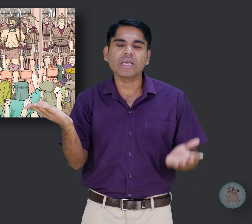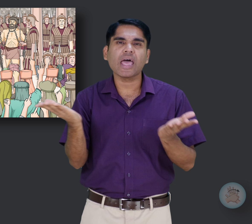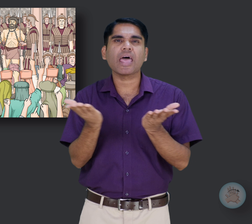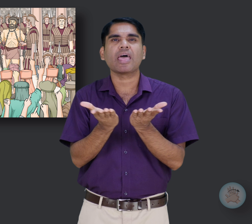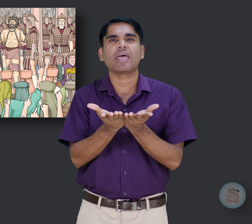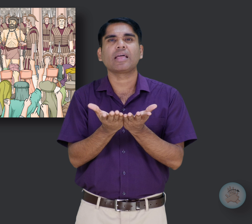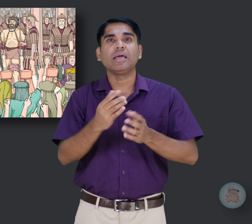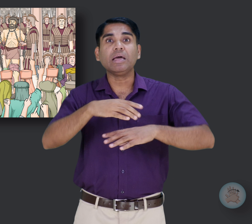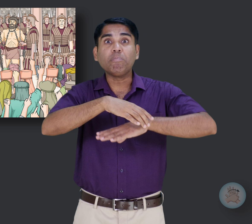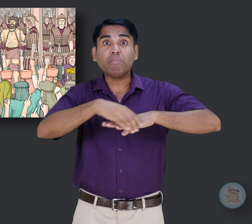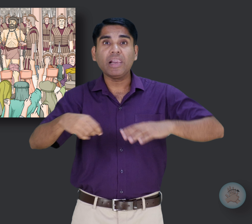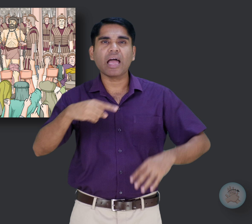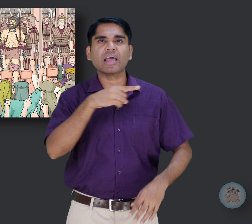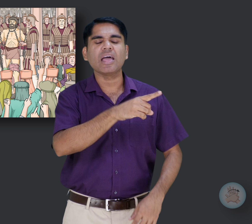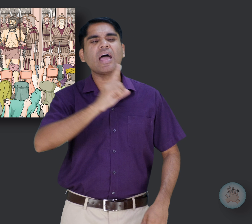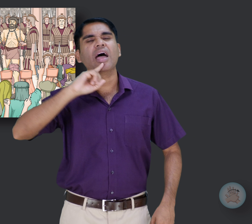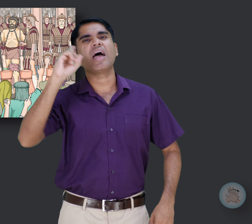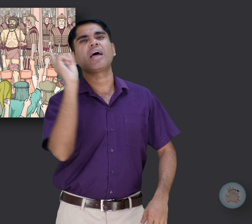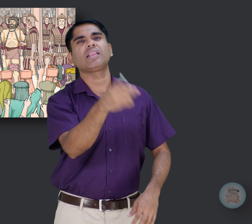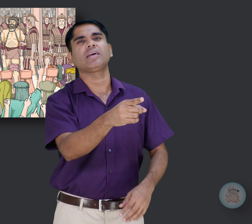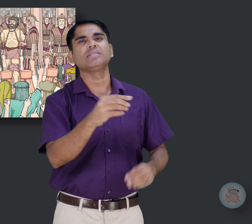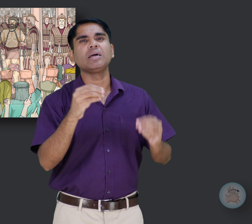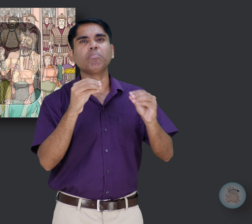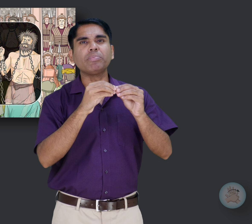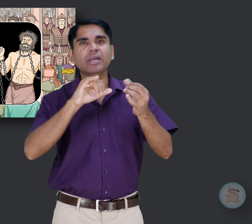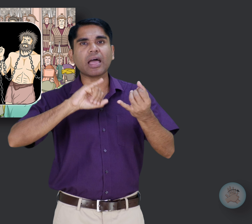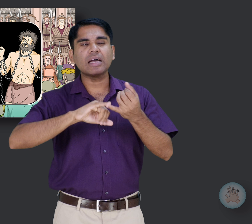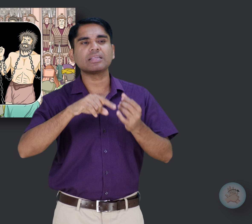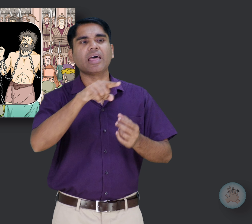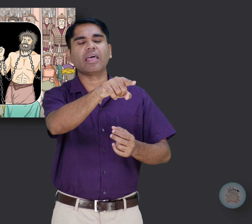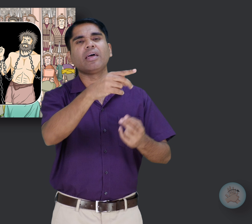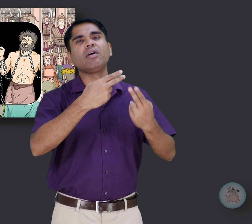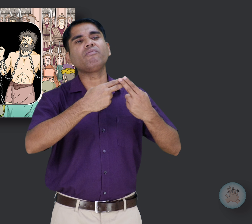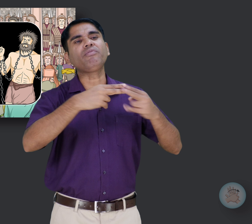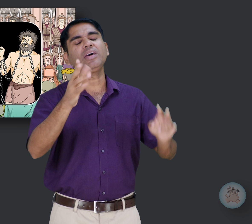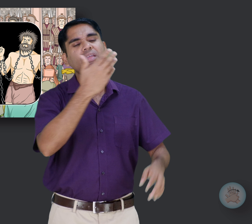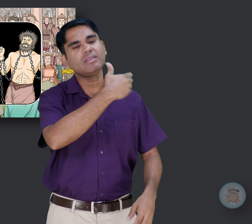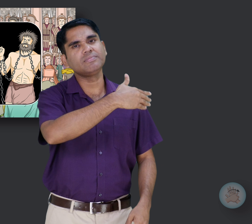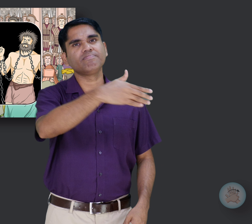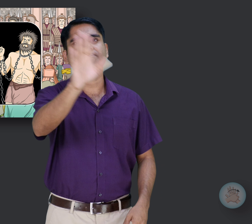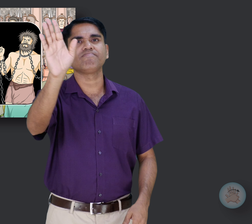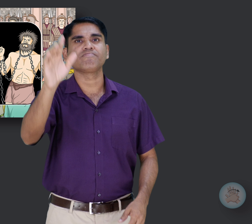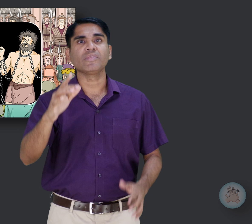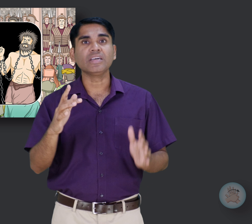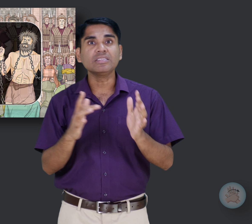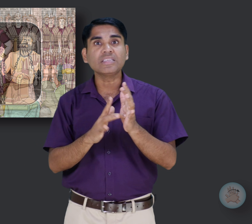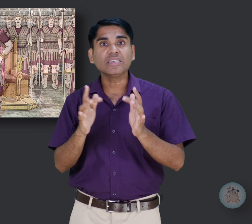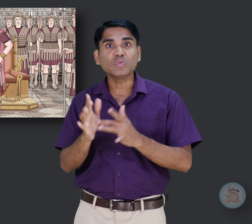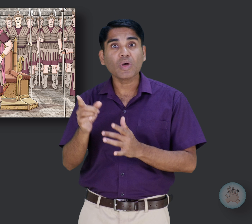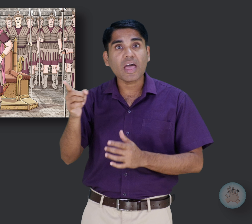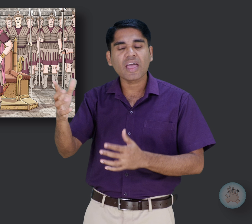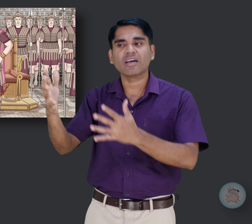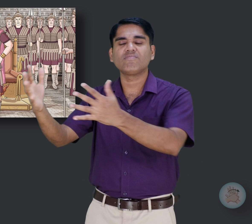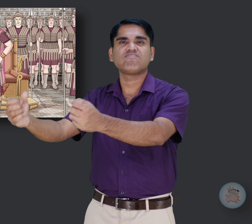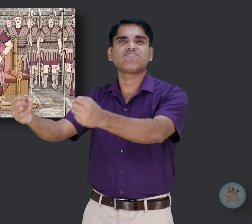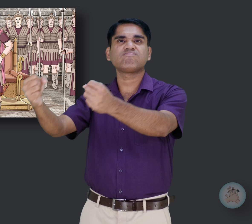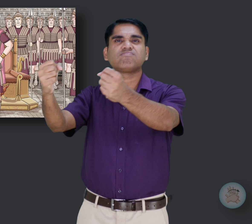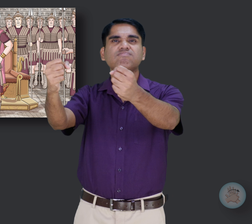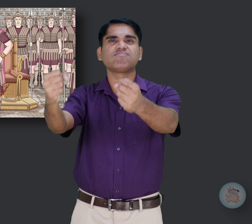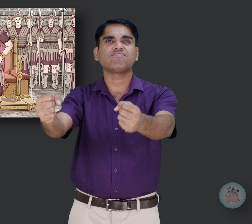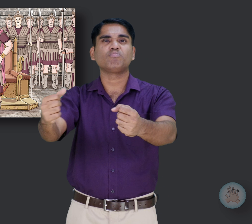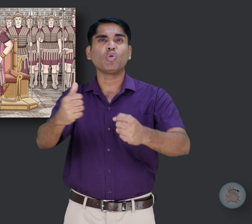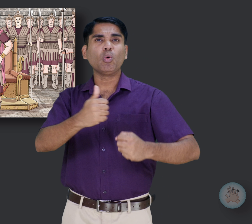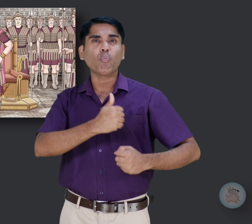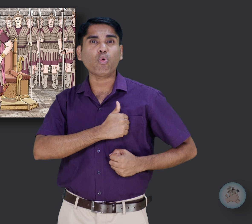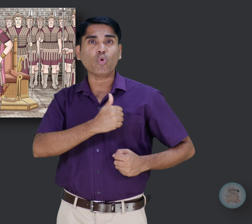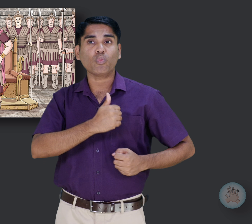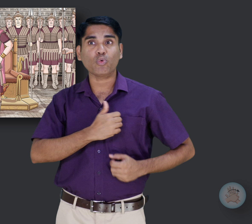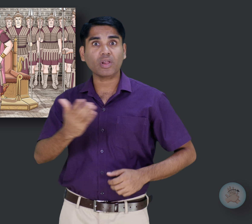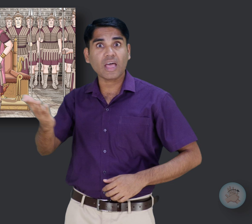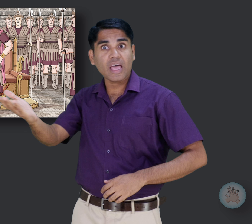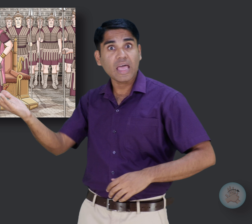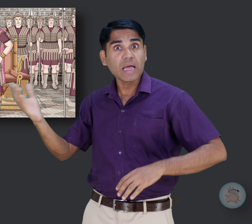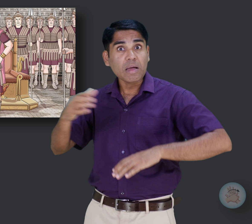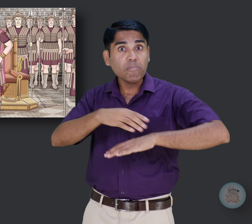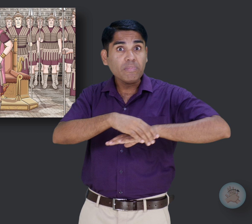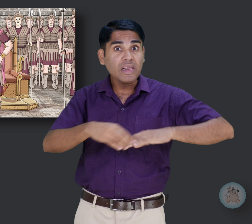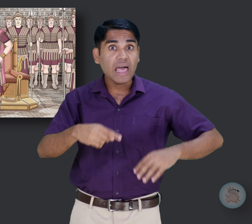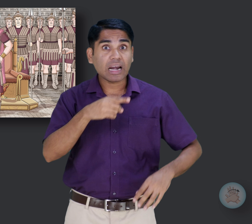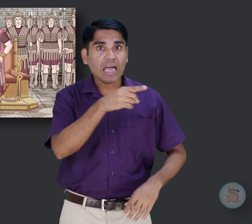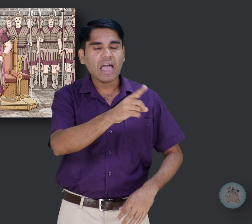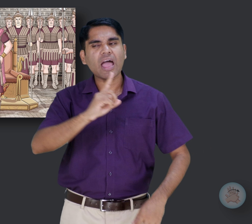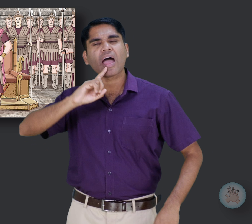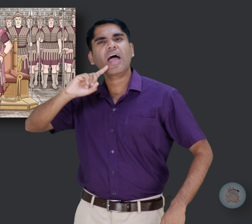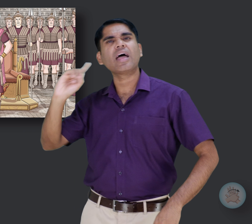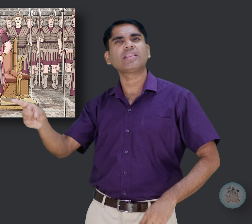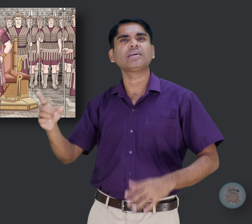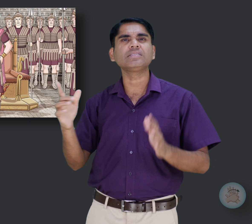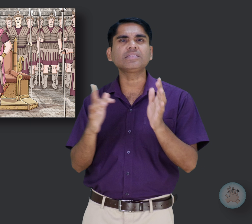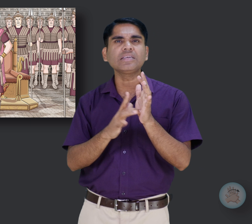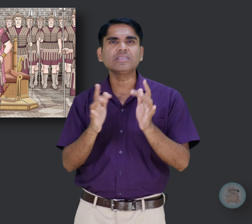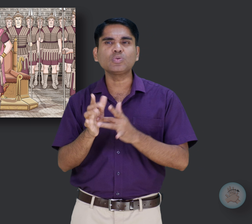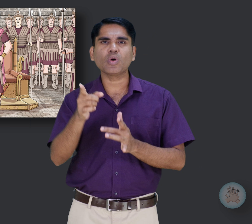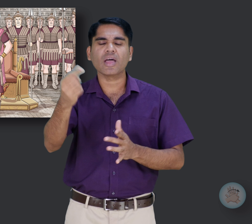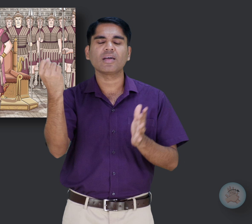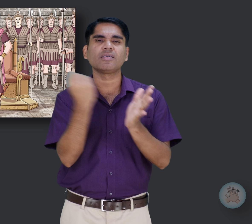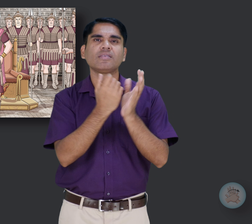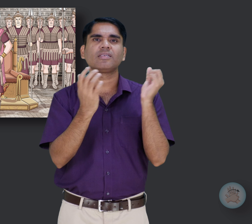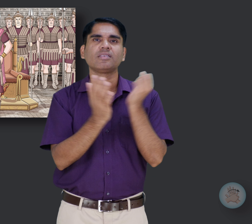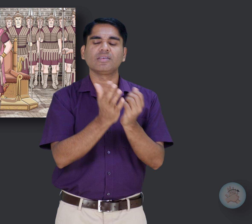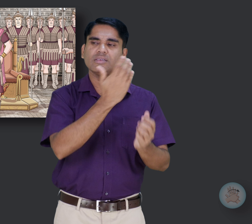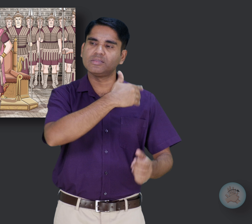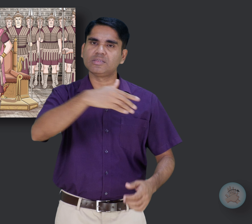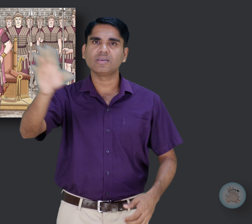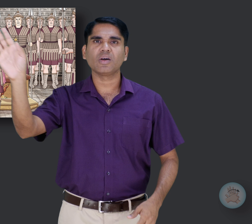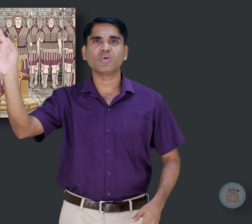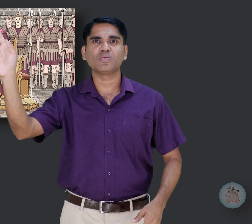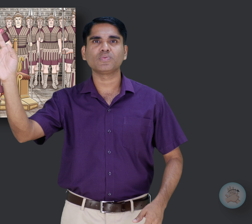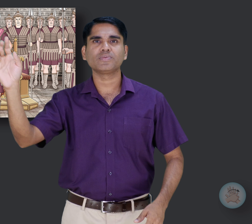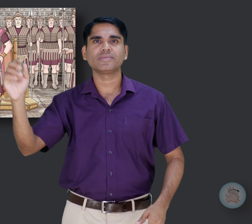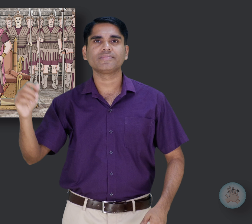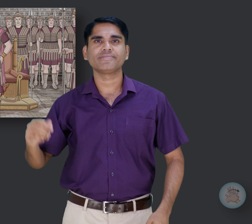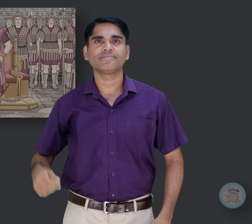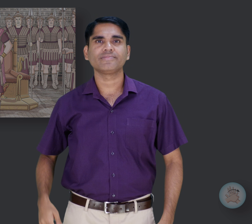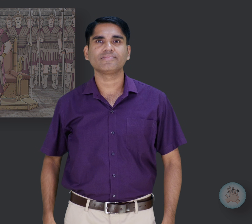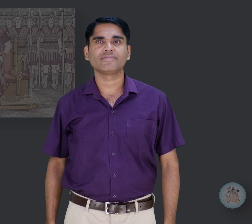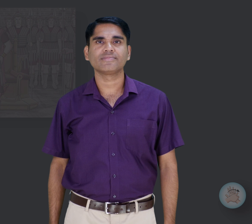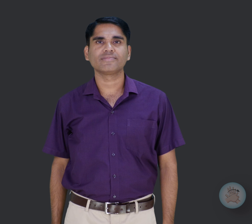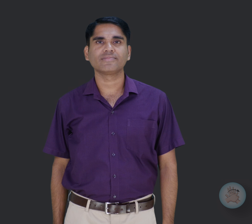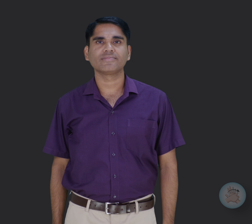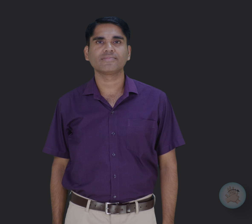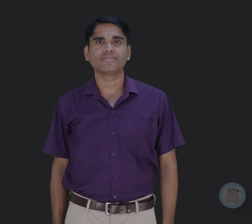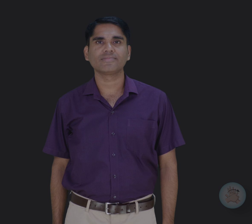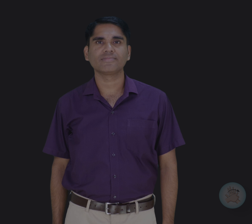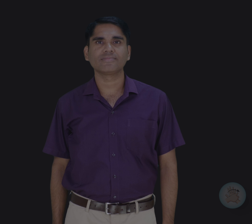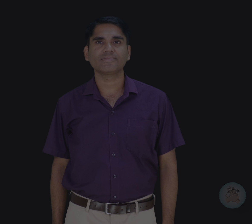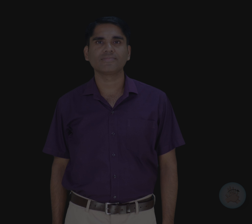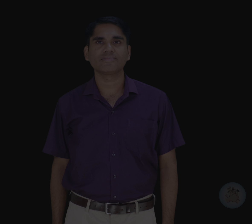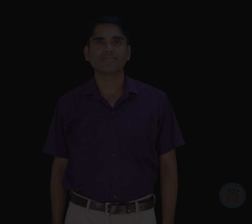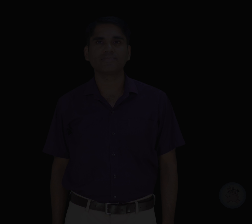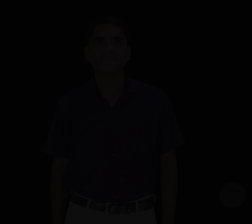As they had requested, he released the one imprisoned for insurrection and murder, and handed Jesus over to their will.